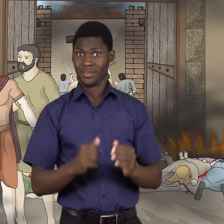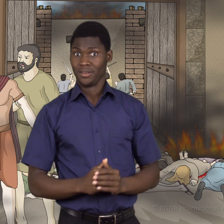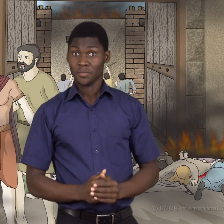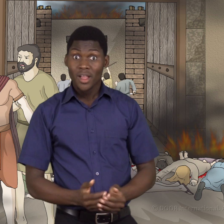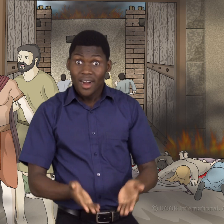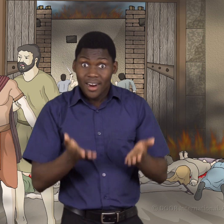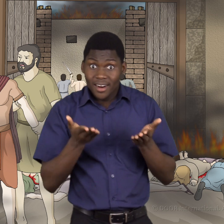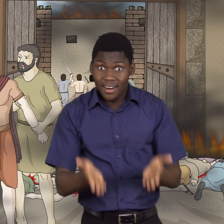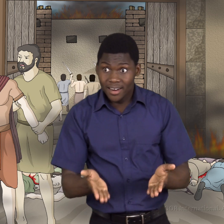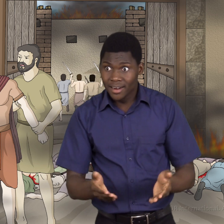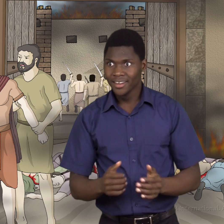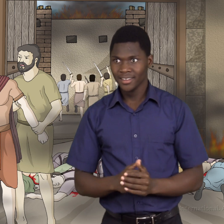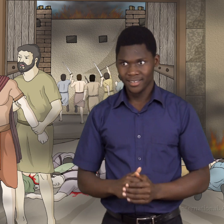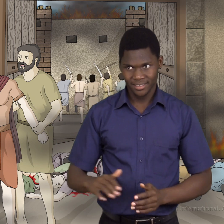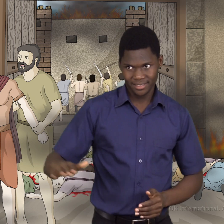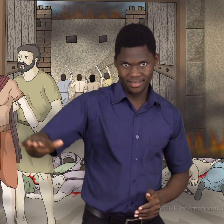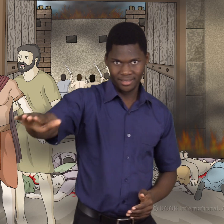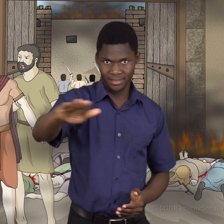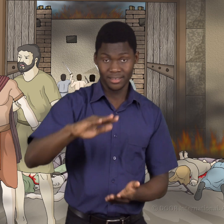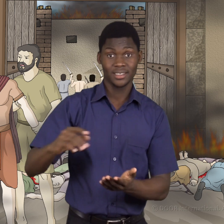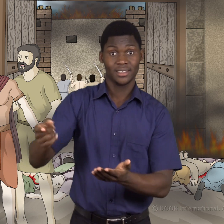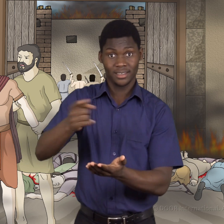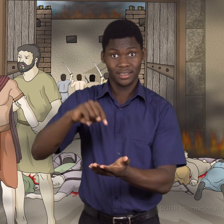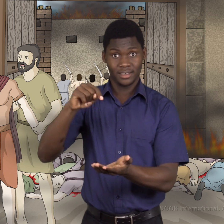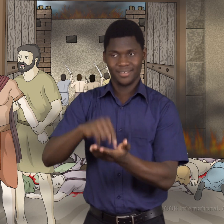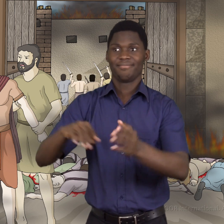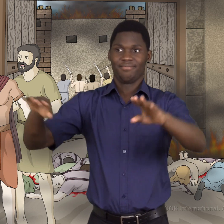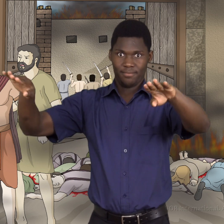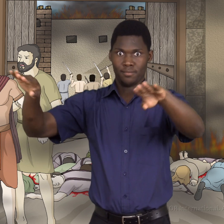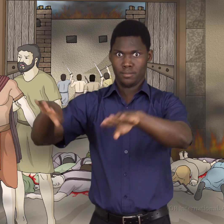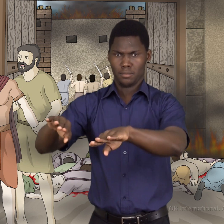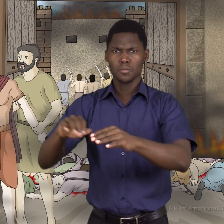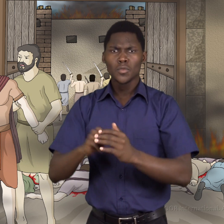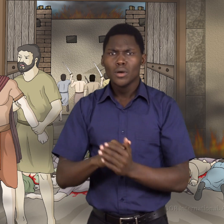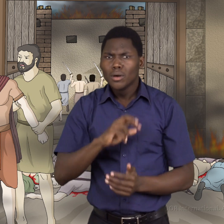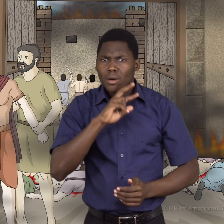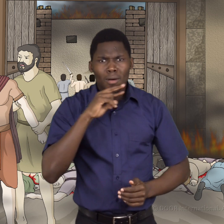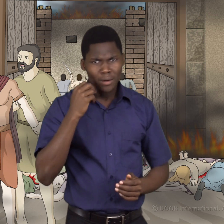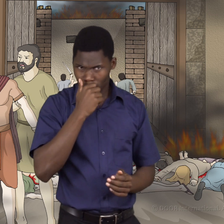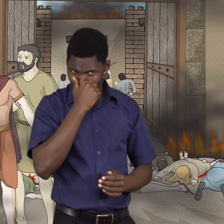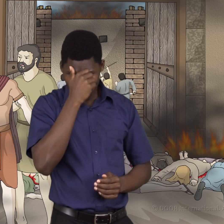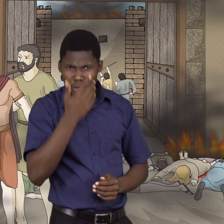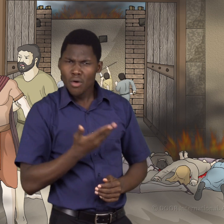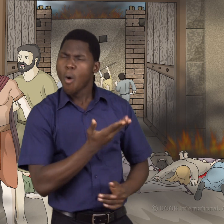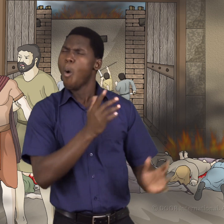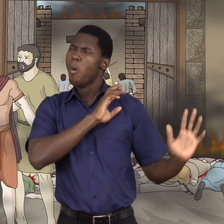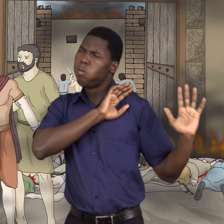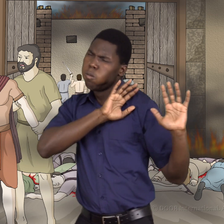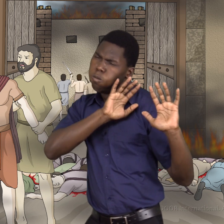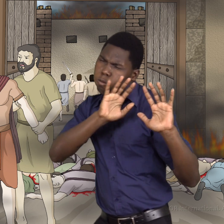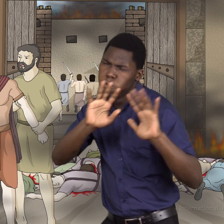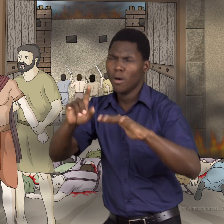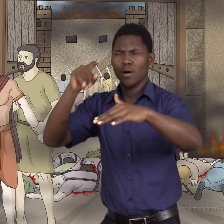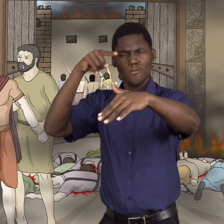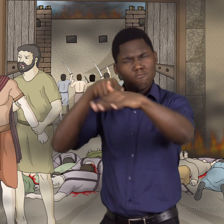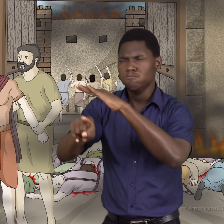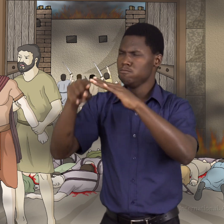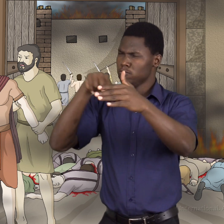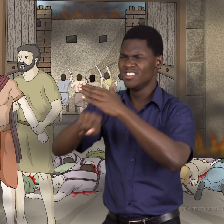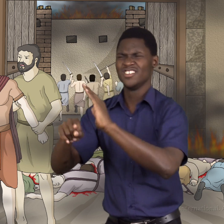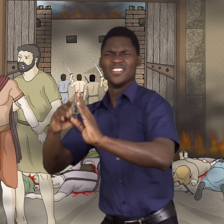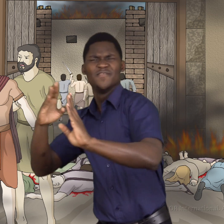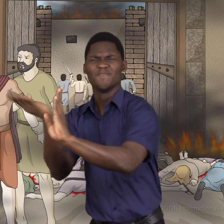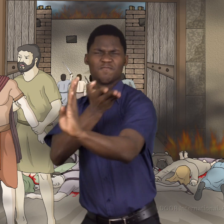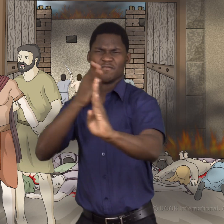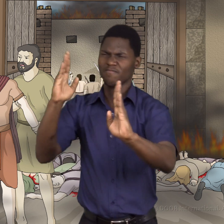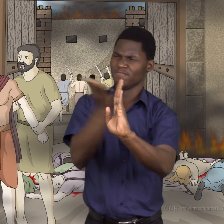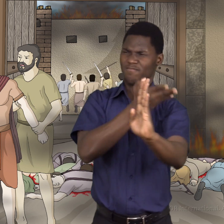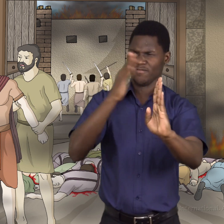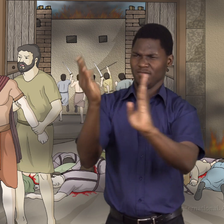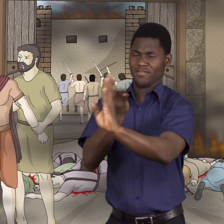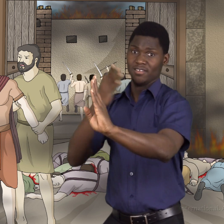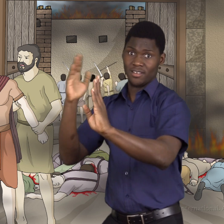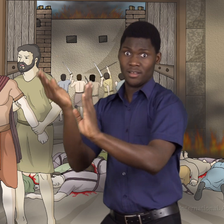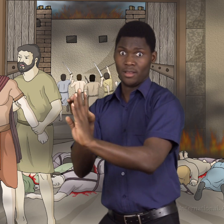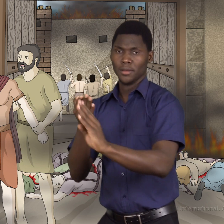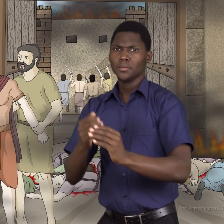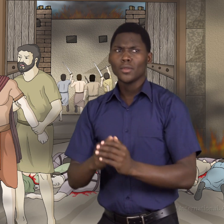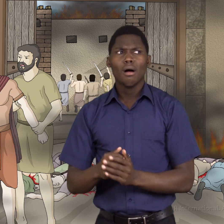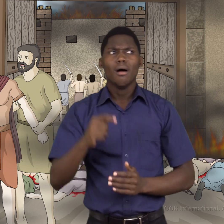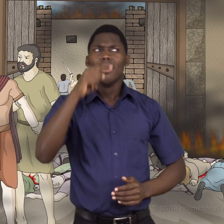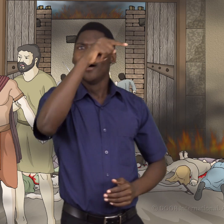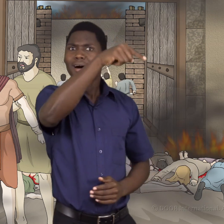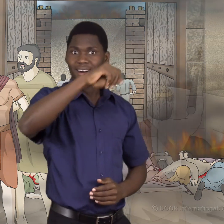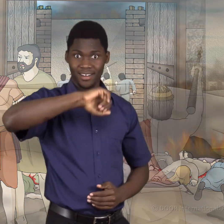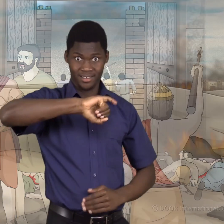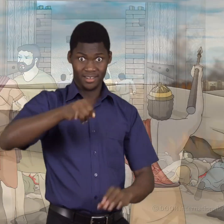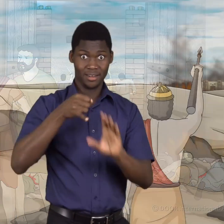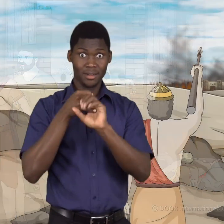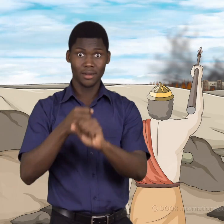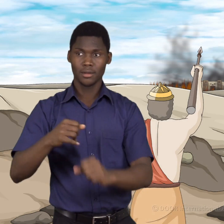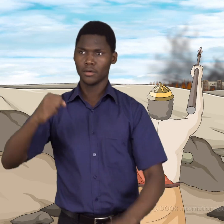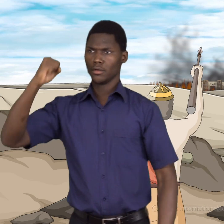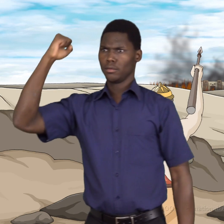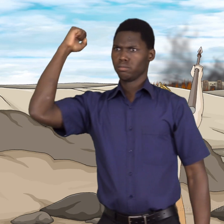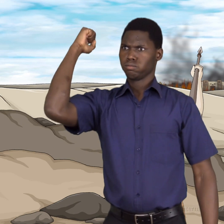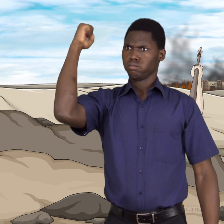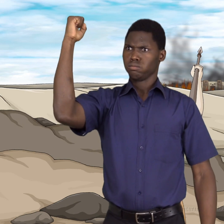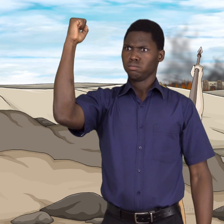A total of twelve thousand men and women fell that day—all the people of Ai.